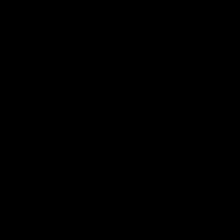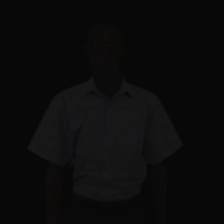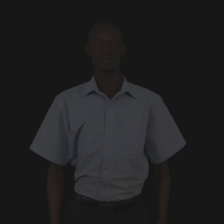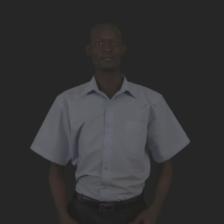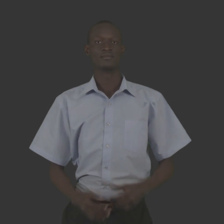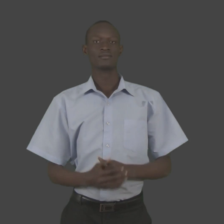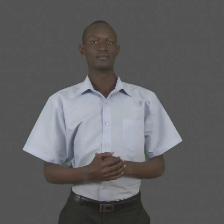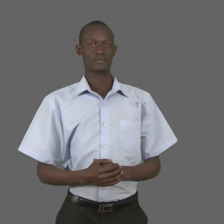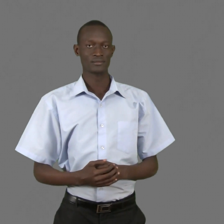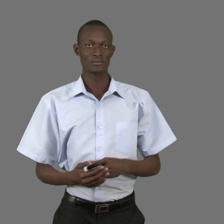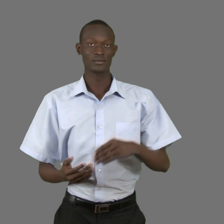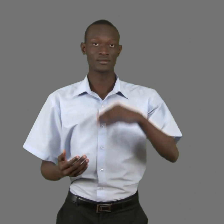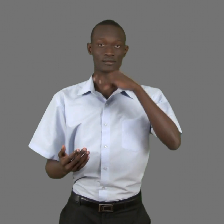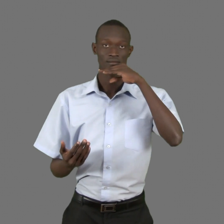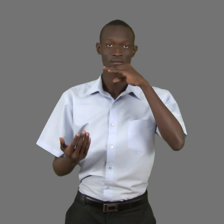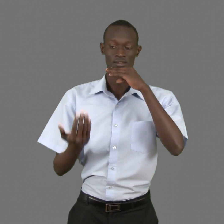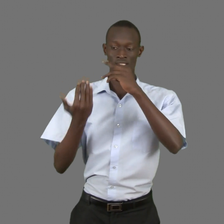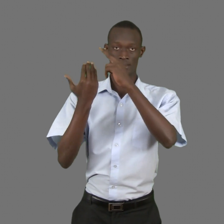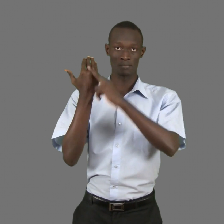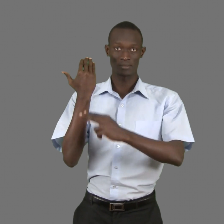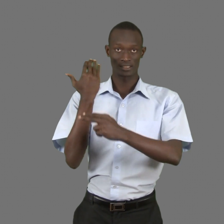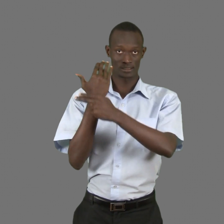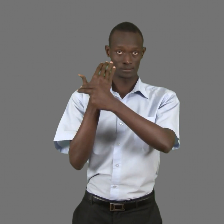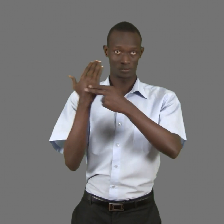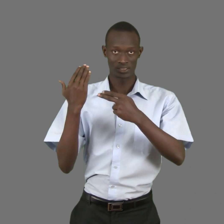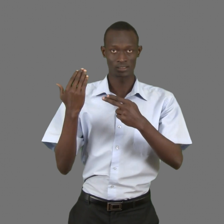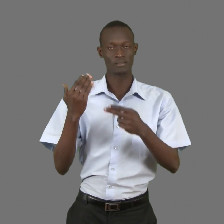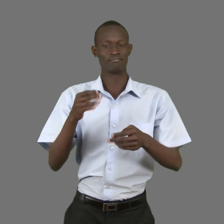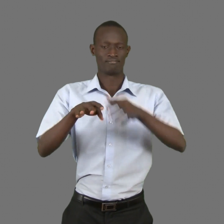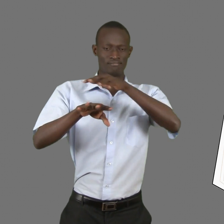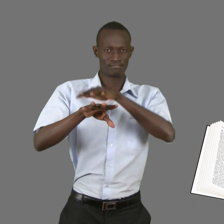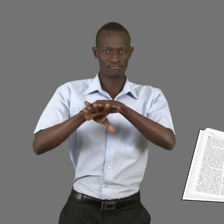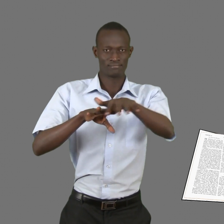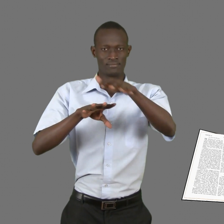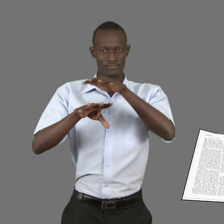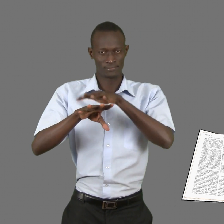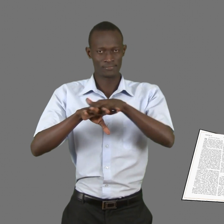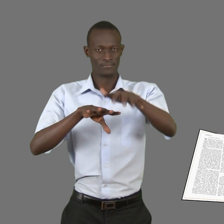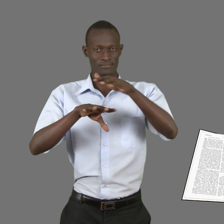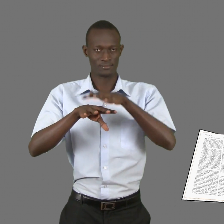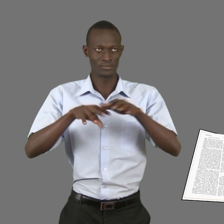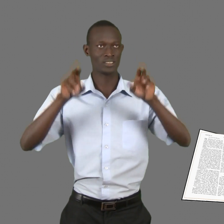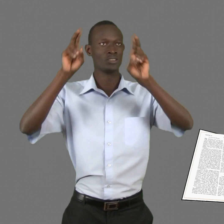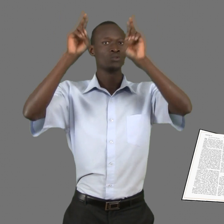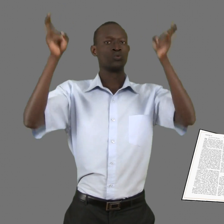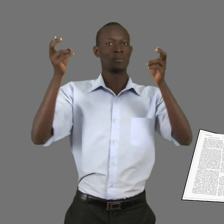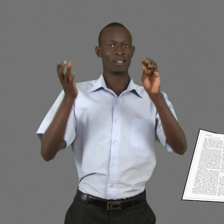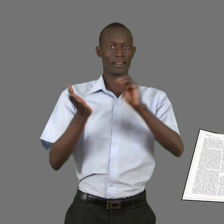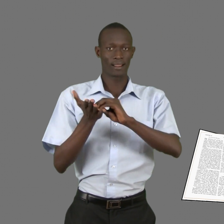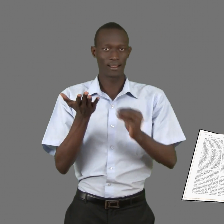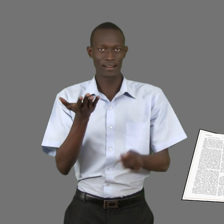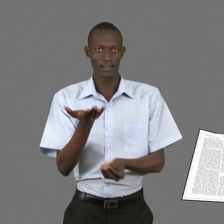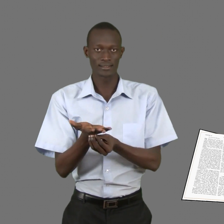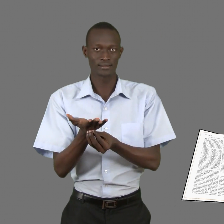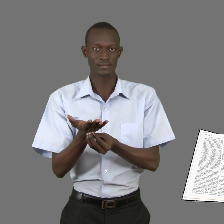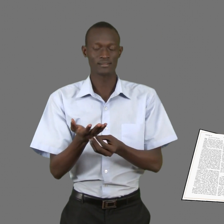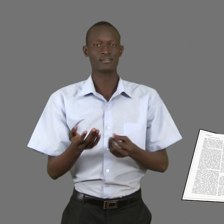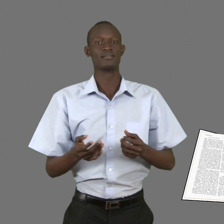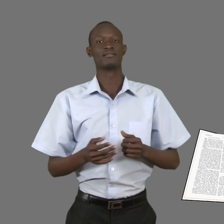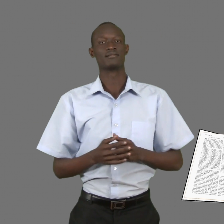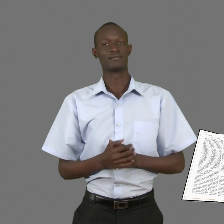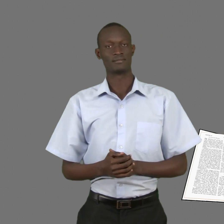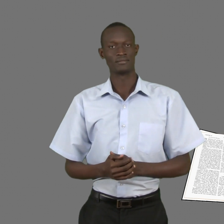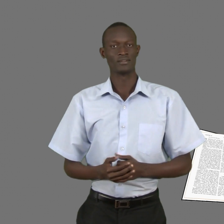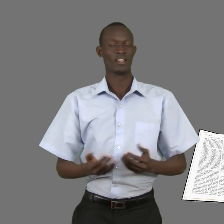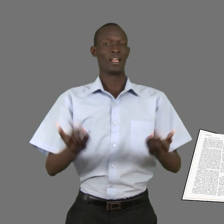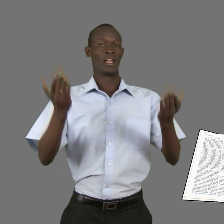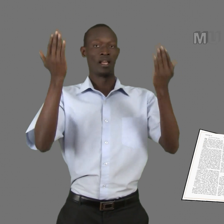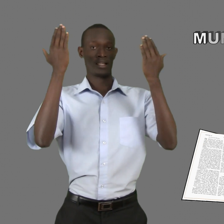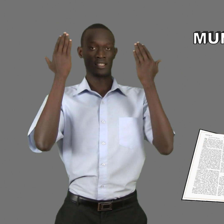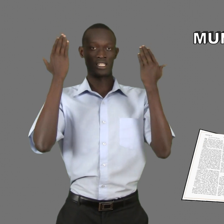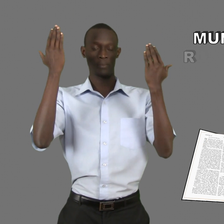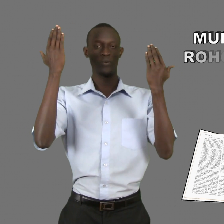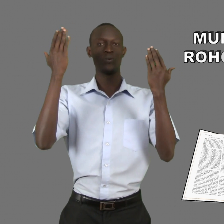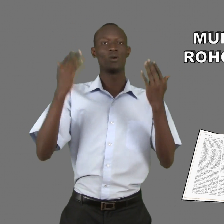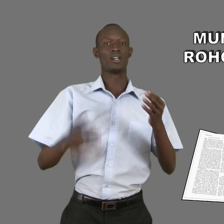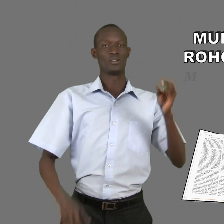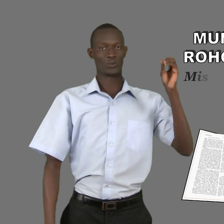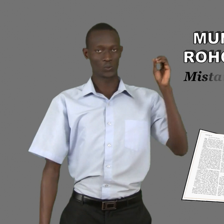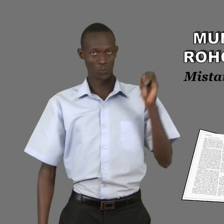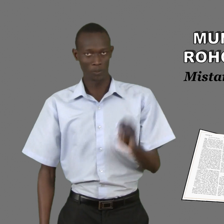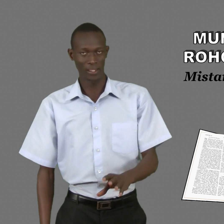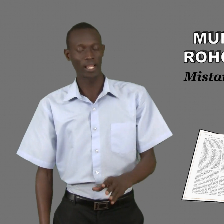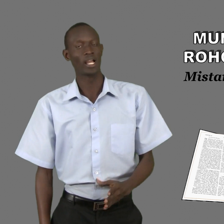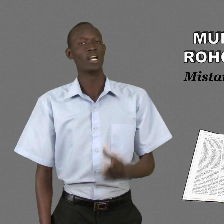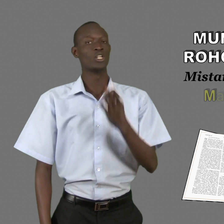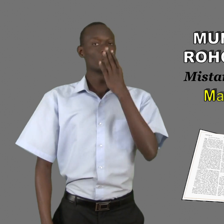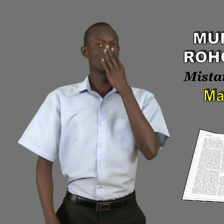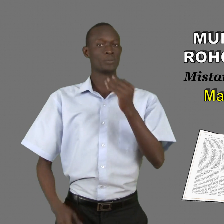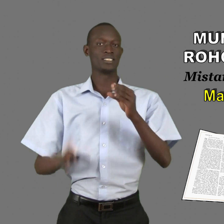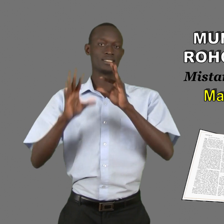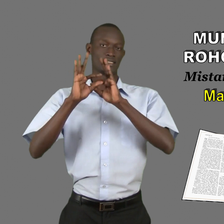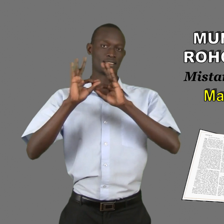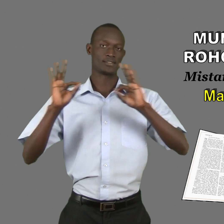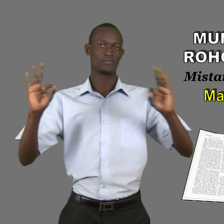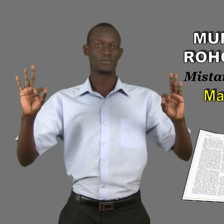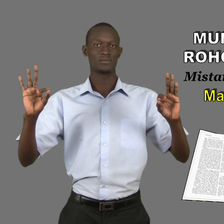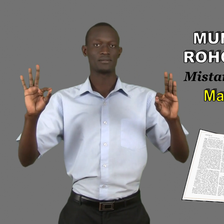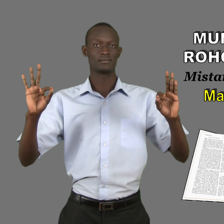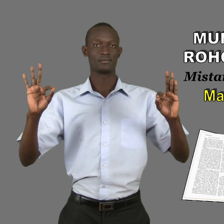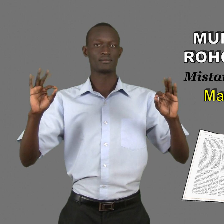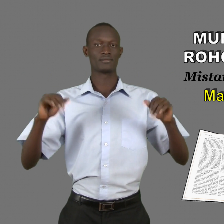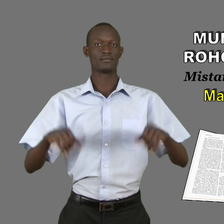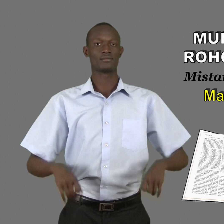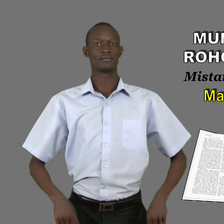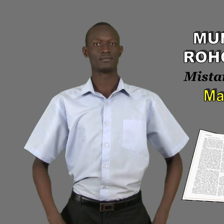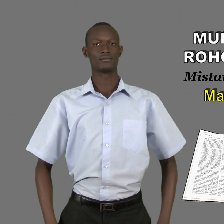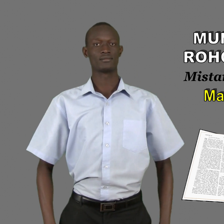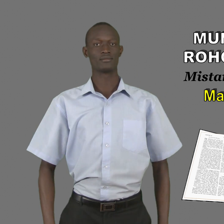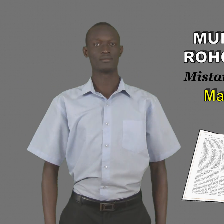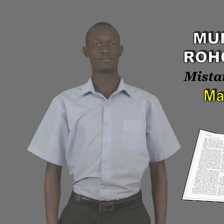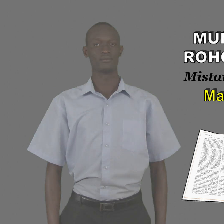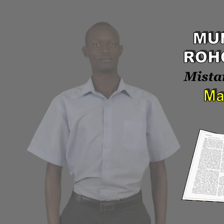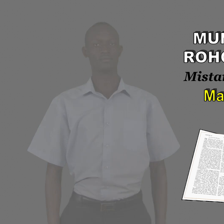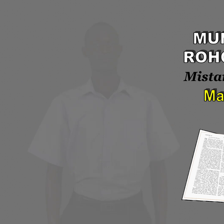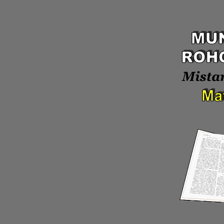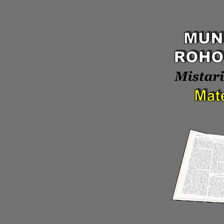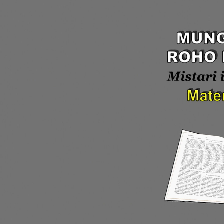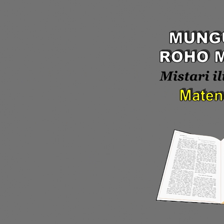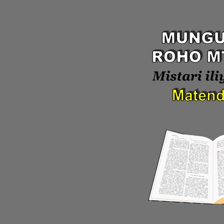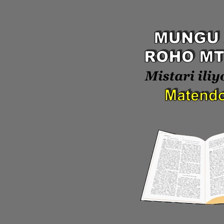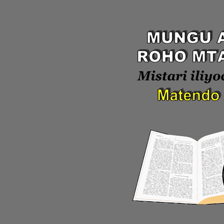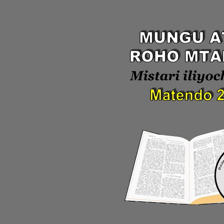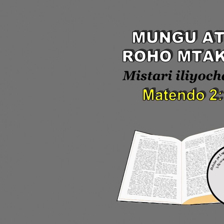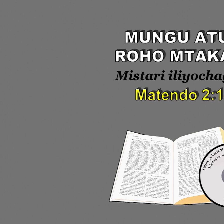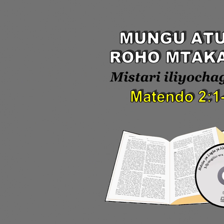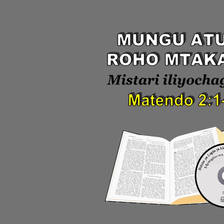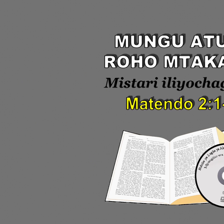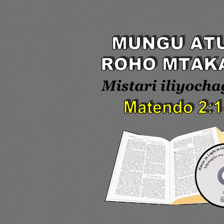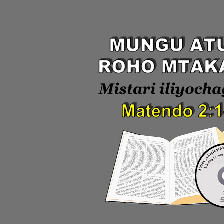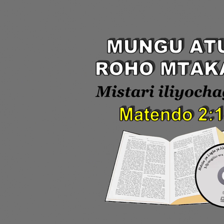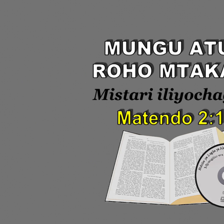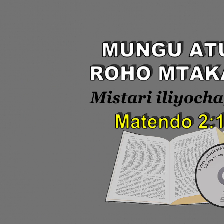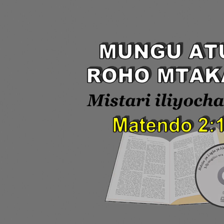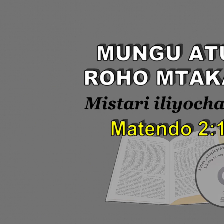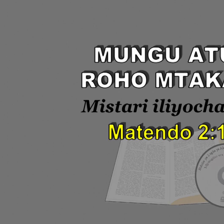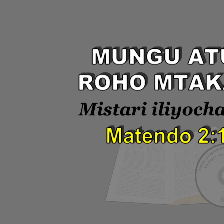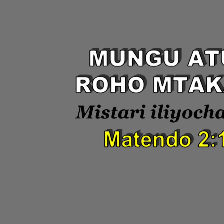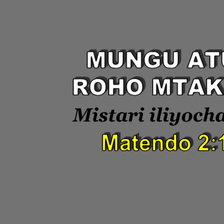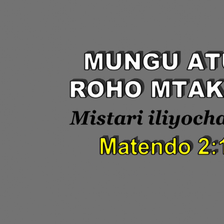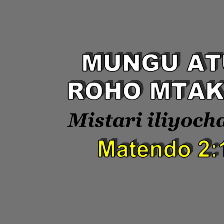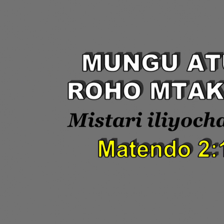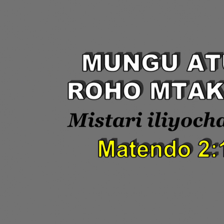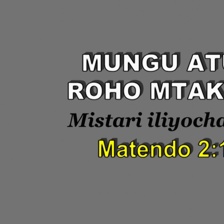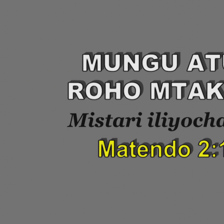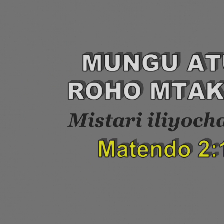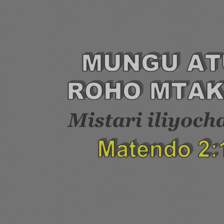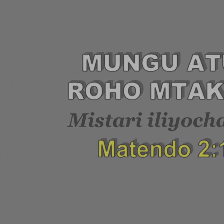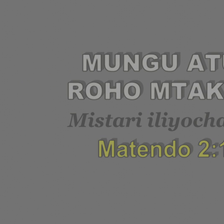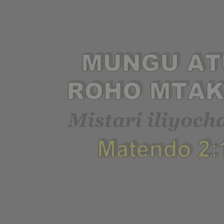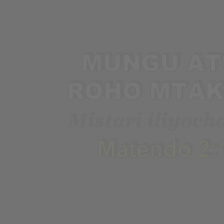God sends the Holy Spirit